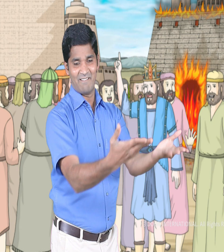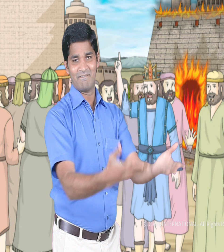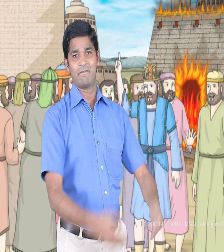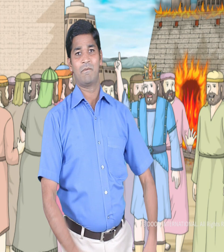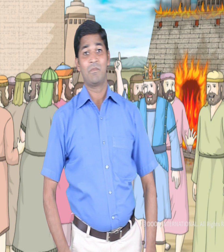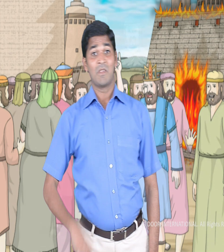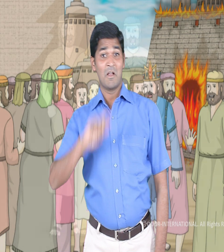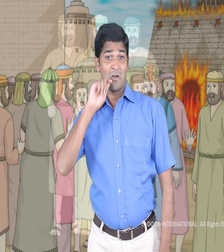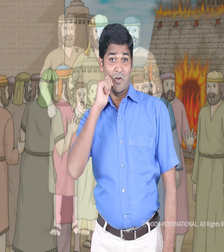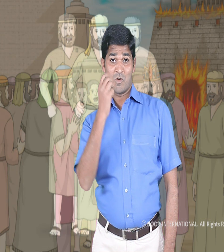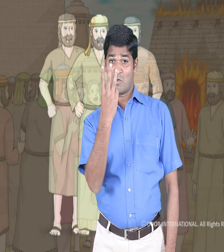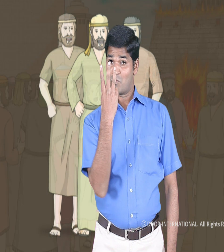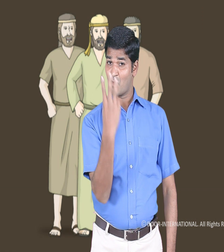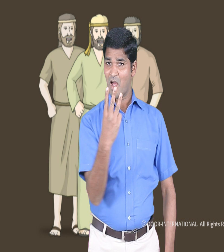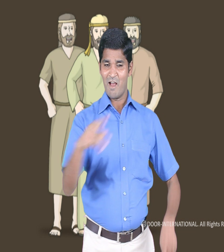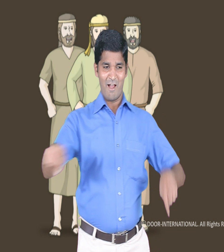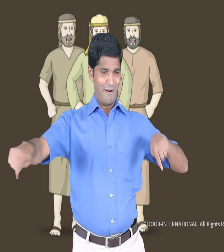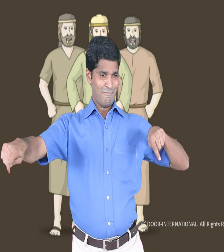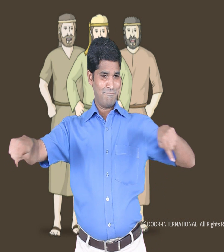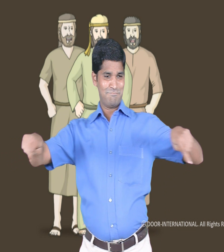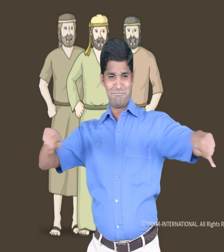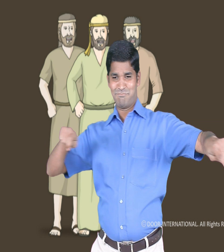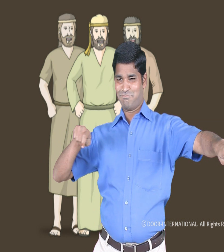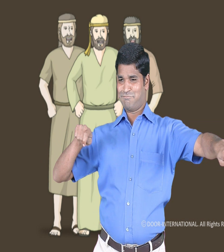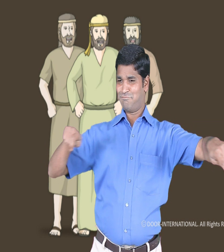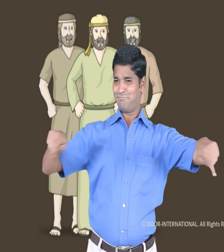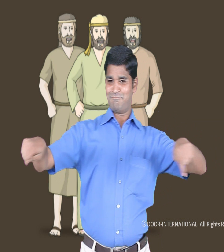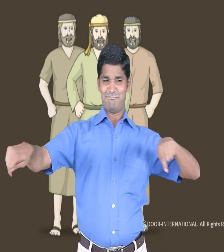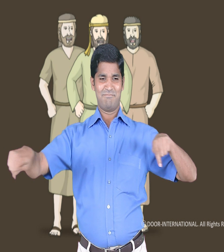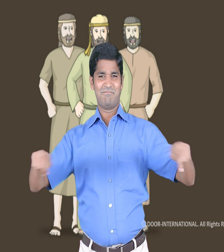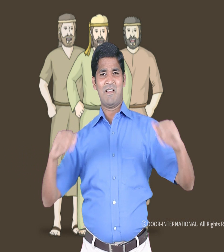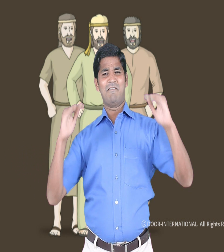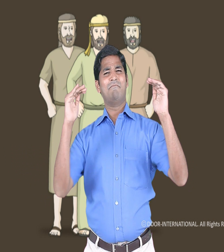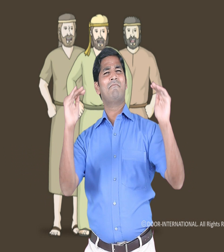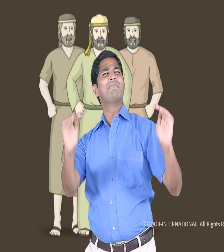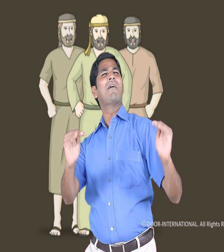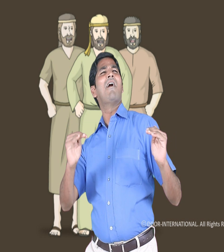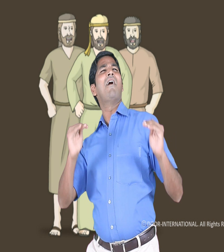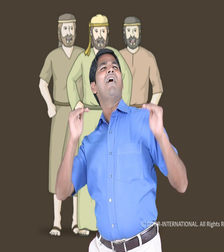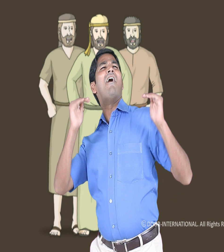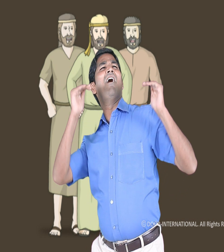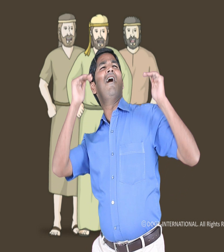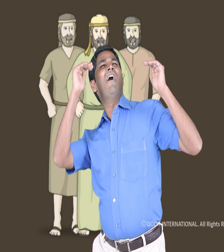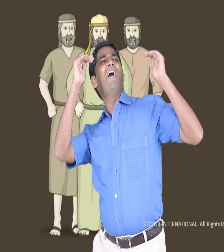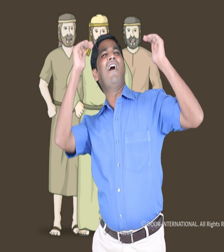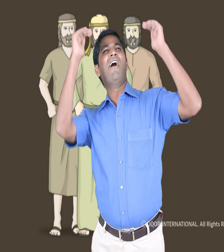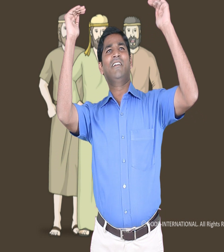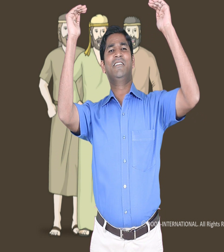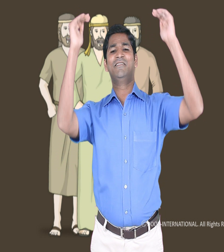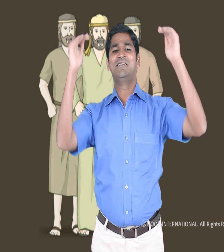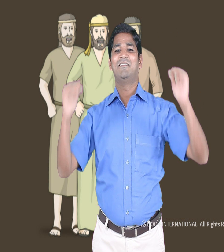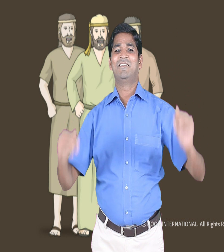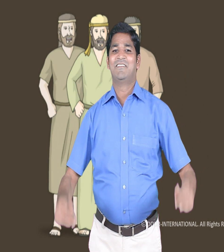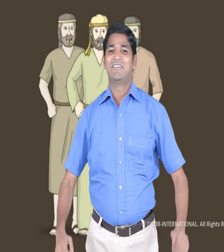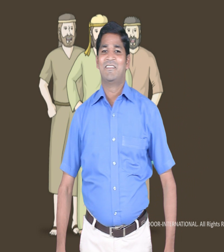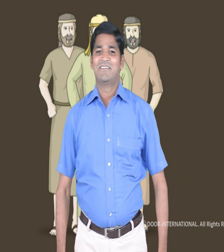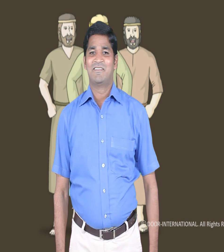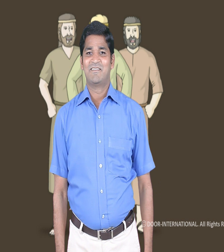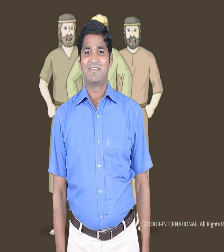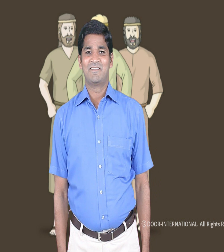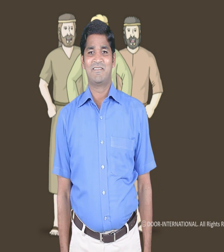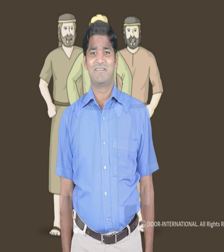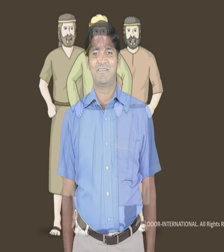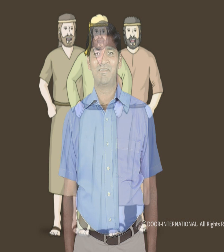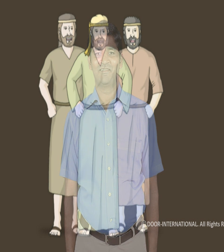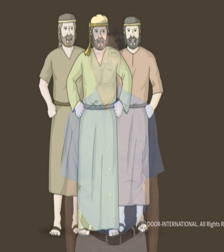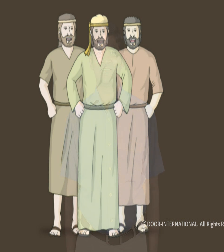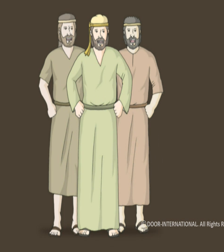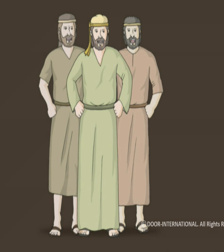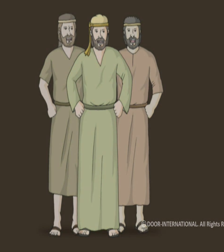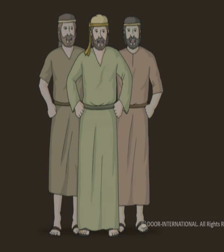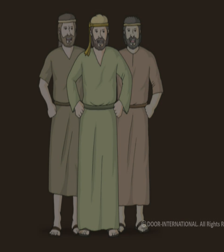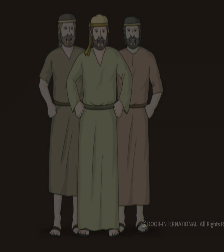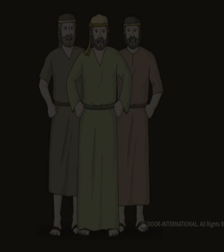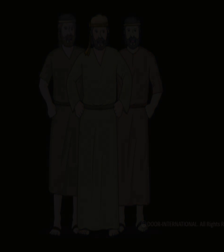Then the king promoted Shadrach, Meshach, and Abednego in the province of Babylon.